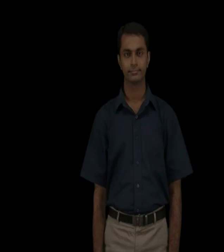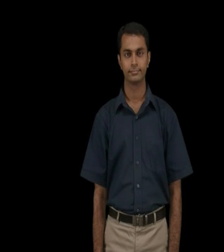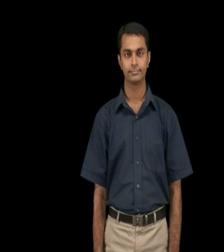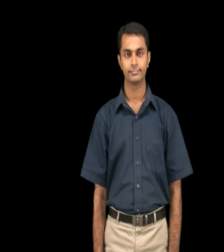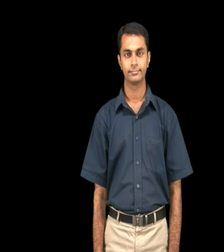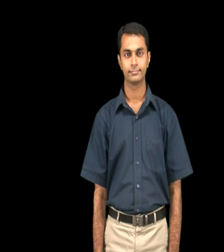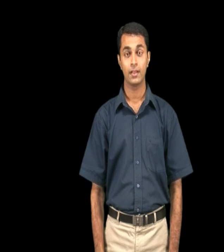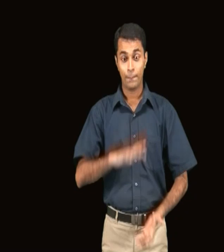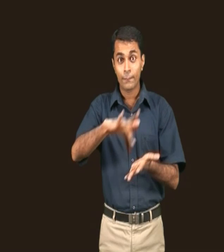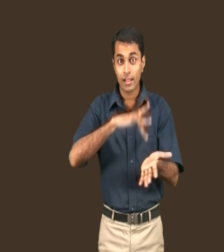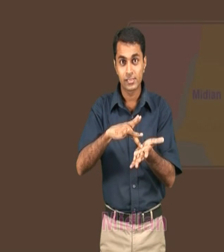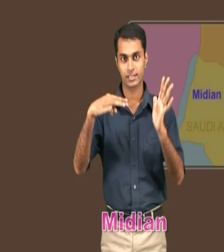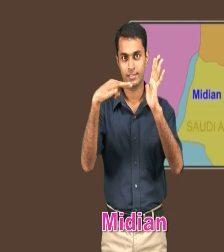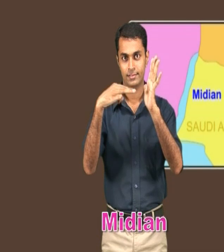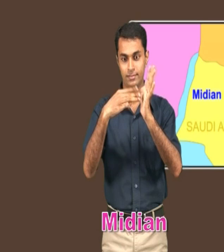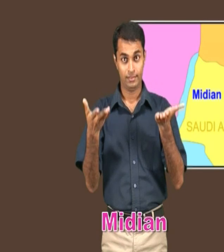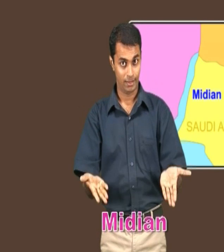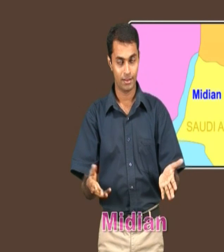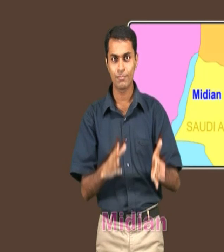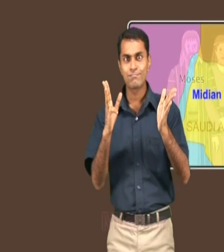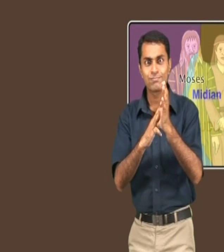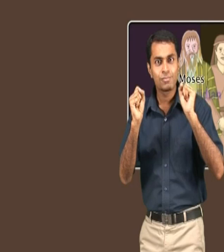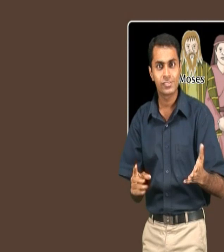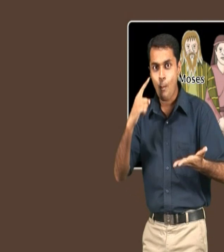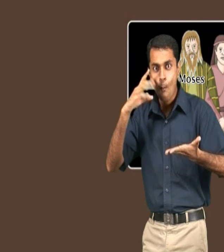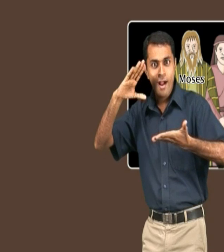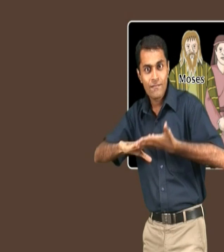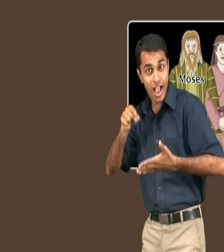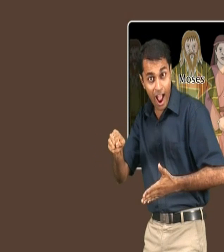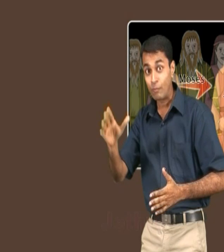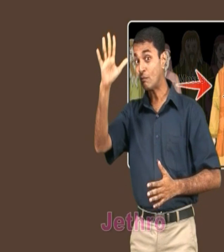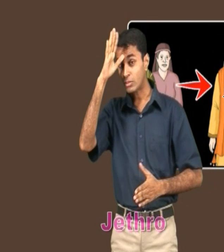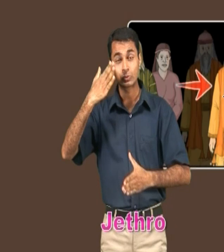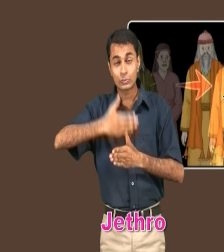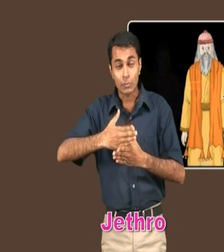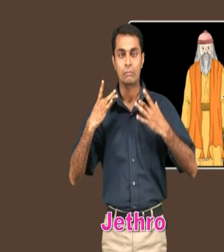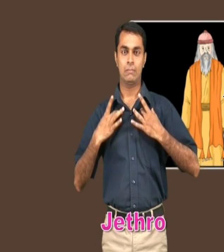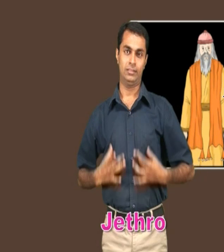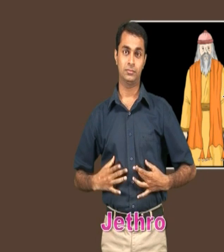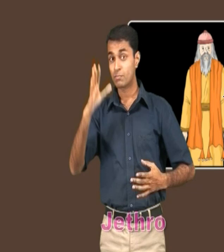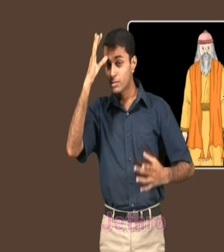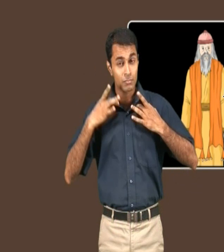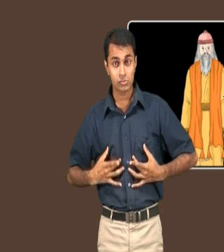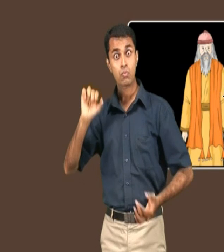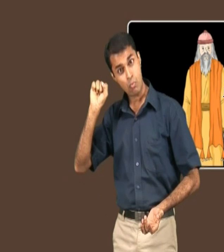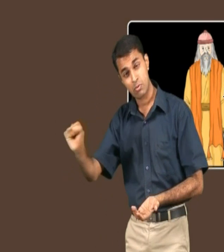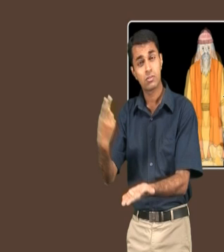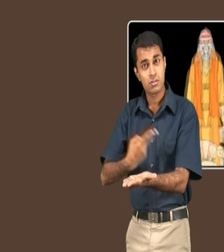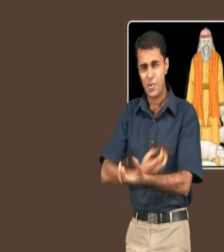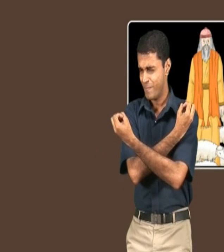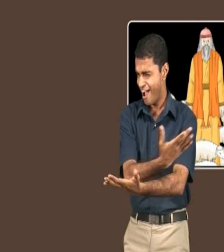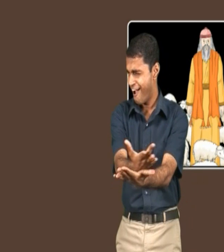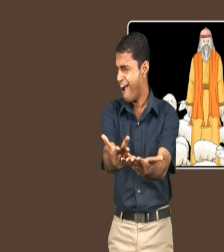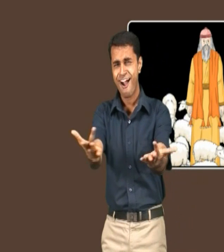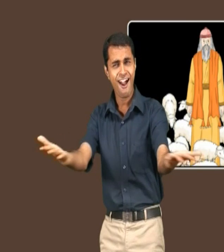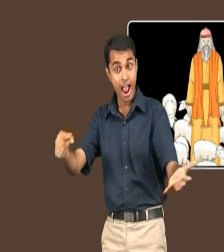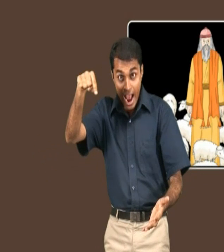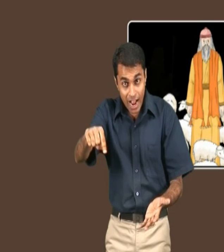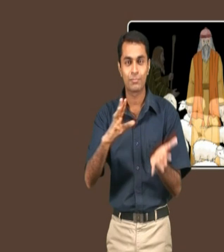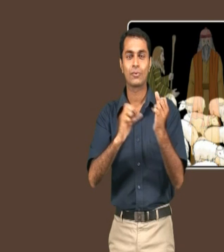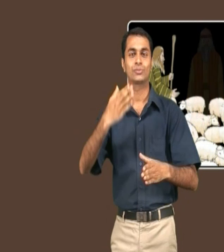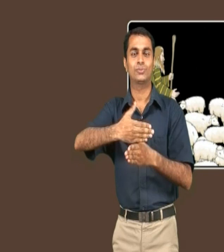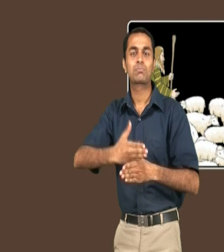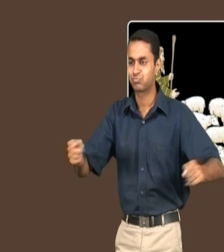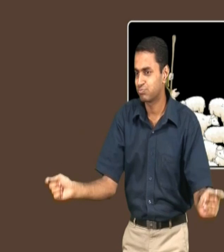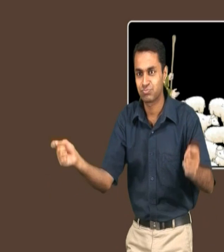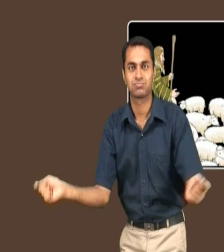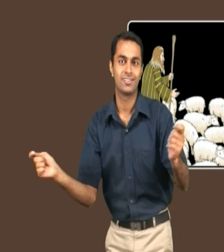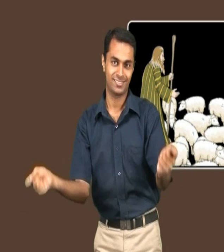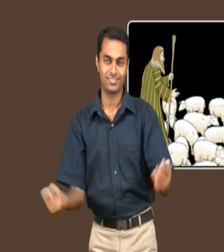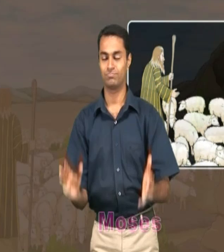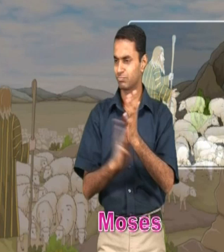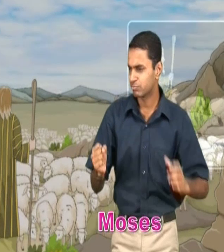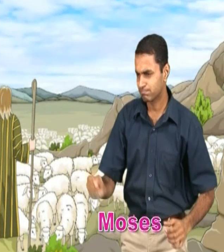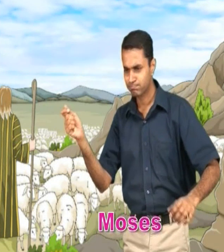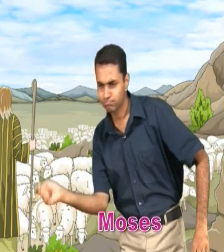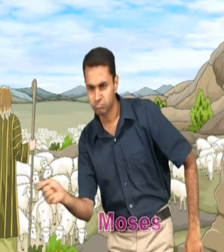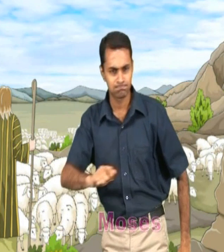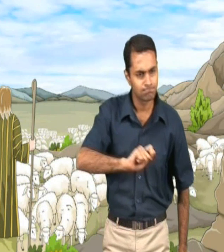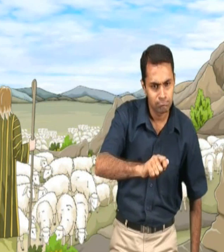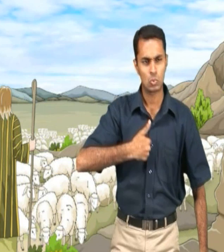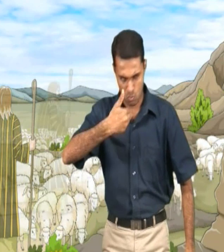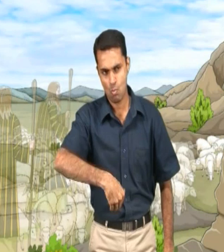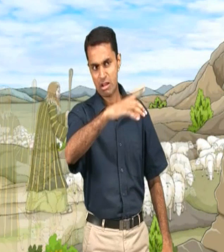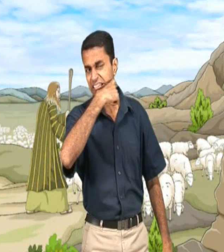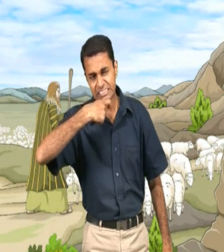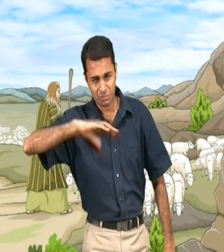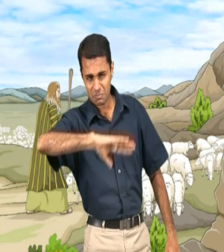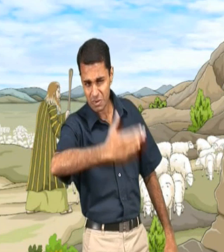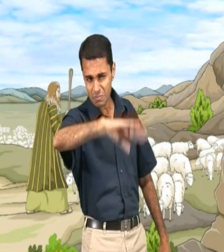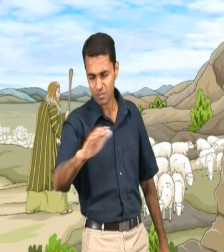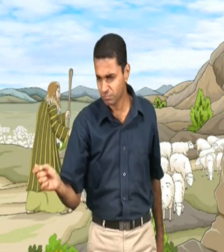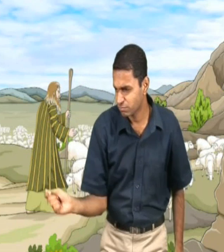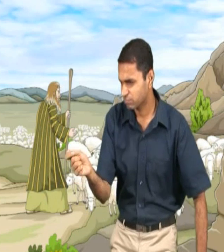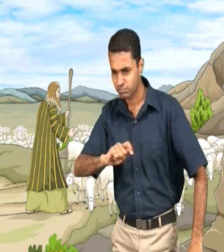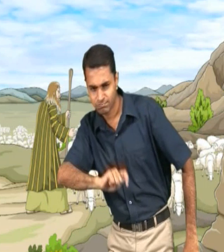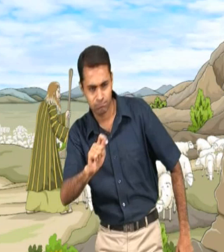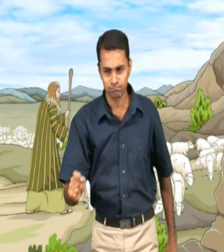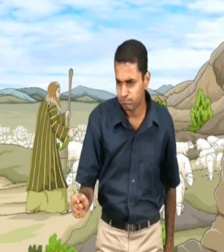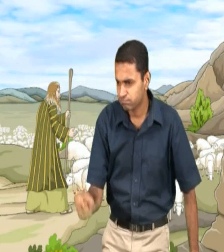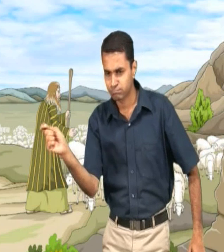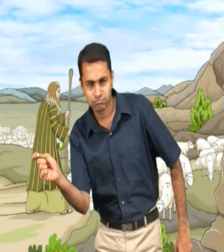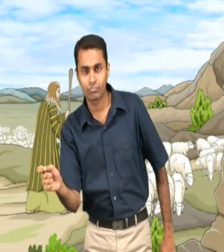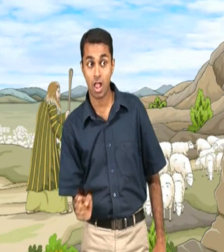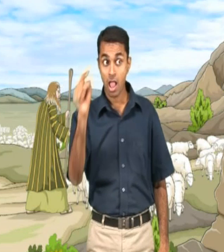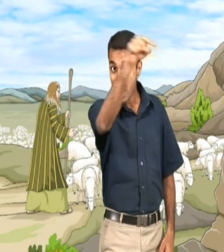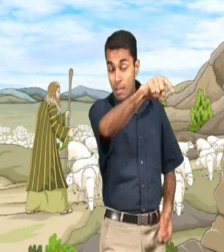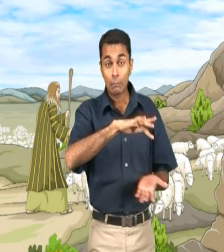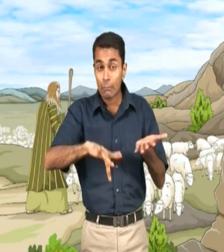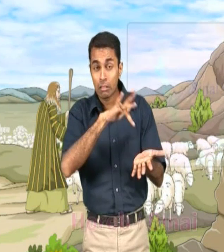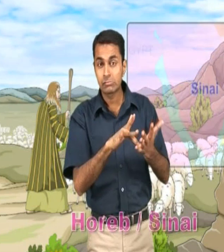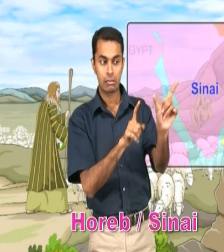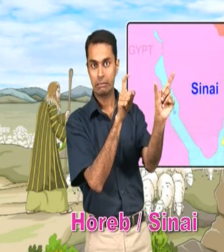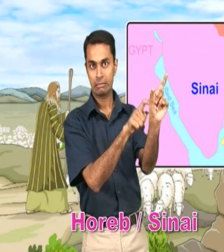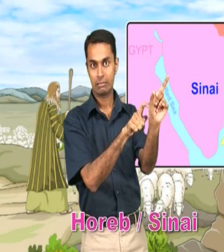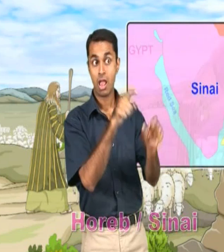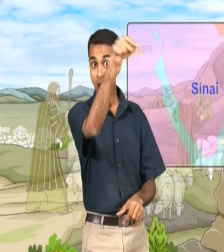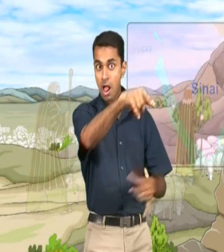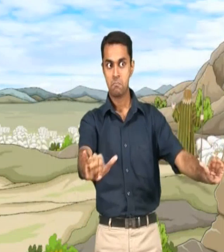Meanwhile, Moses was shepherding the flock of his father-in-law Jethro, the priest of Midian.